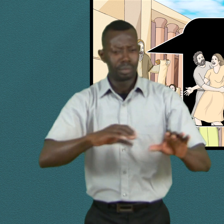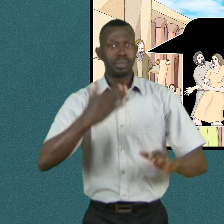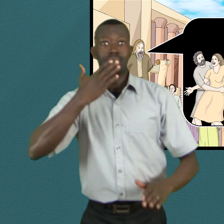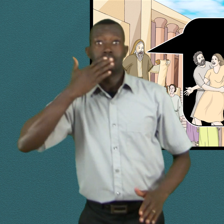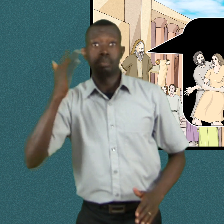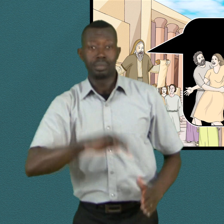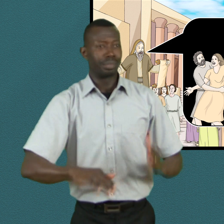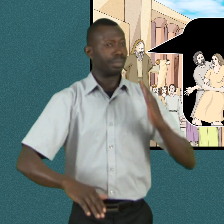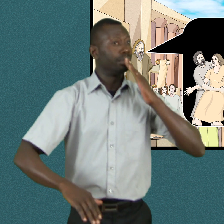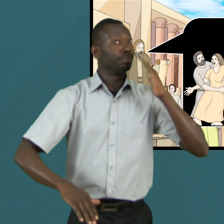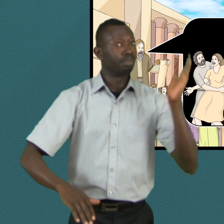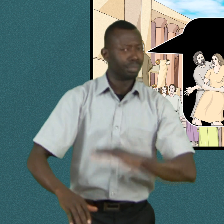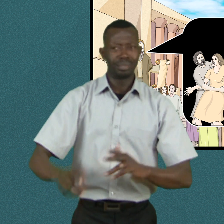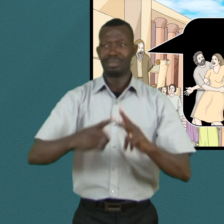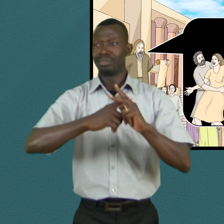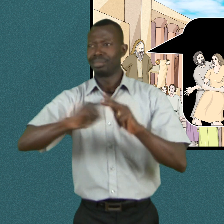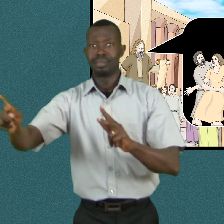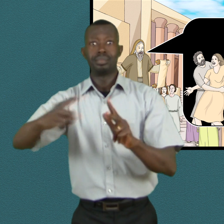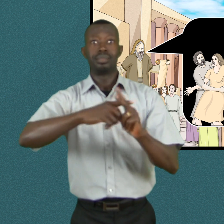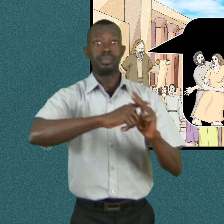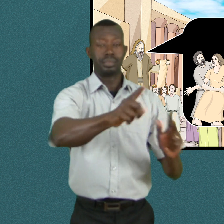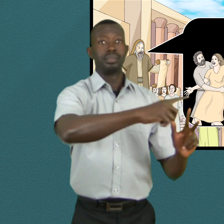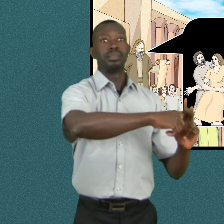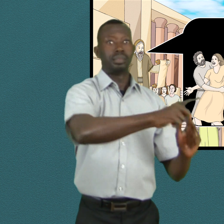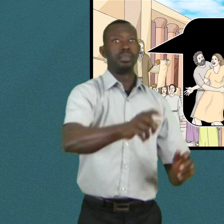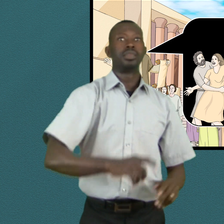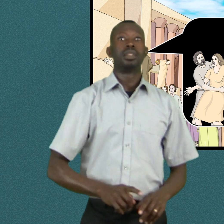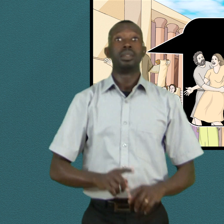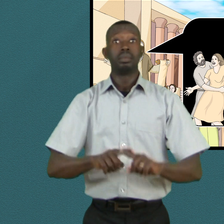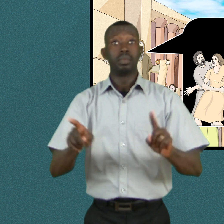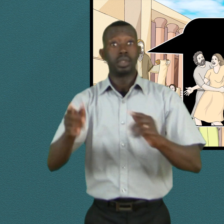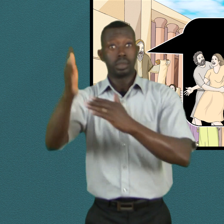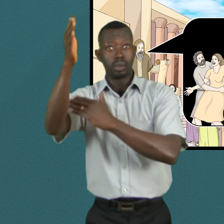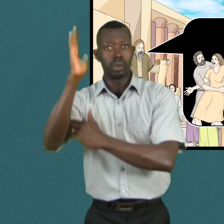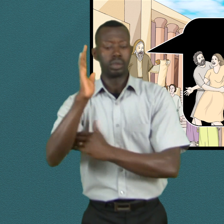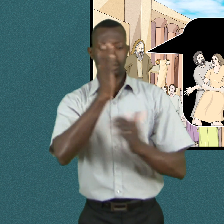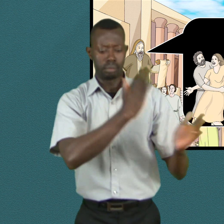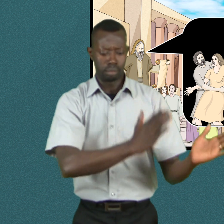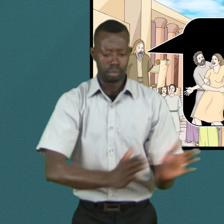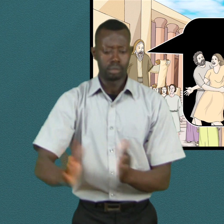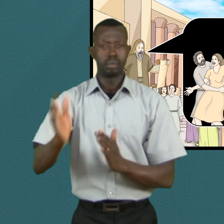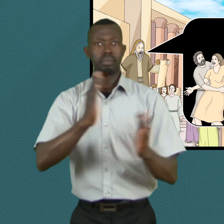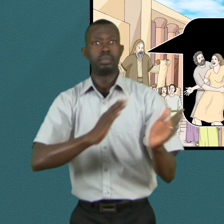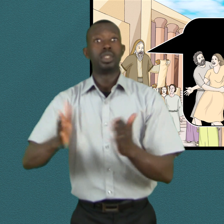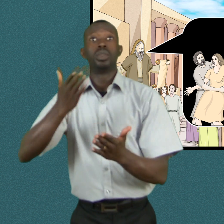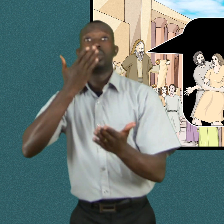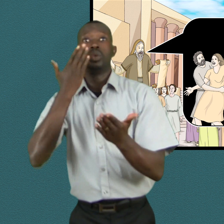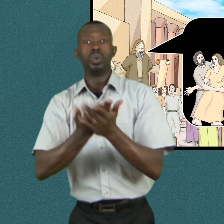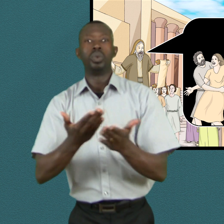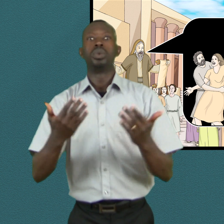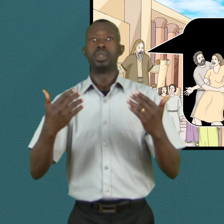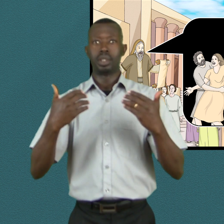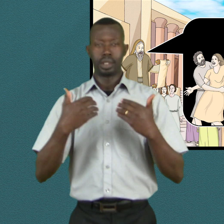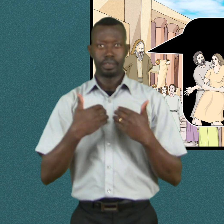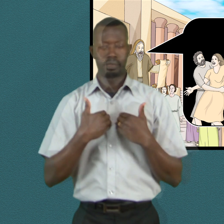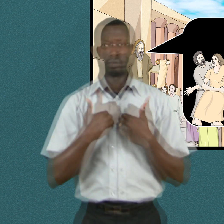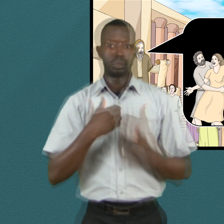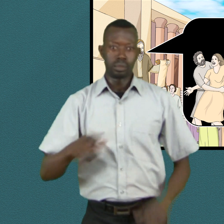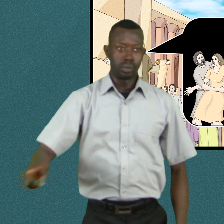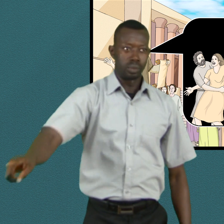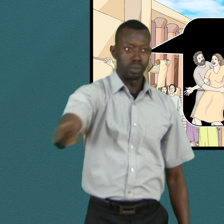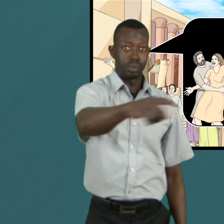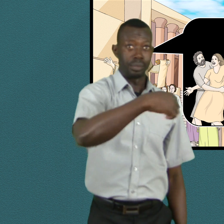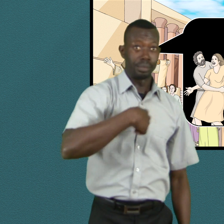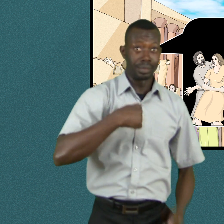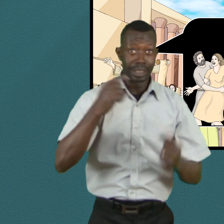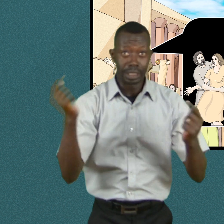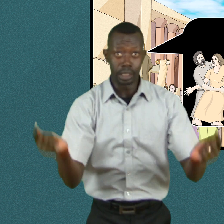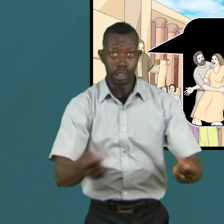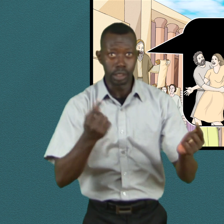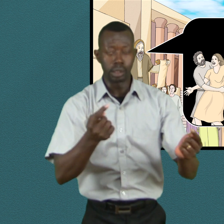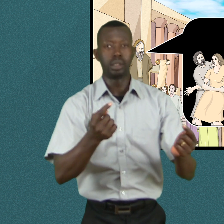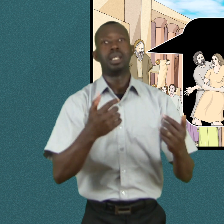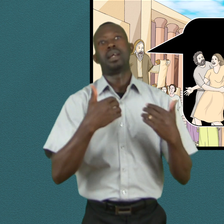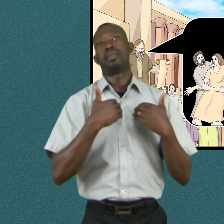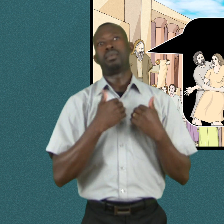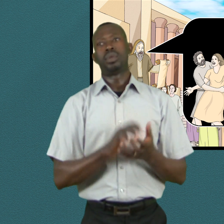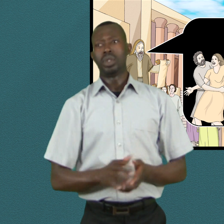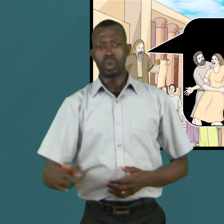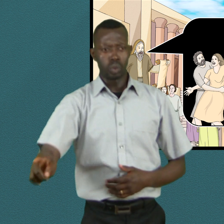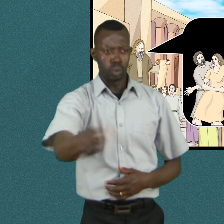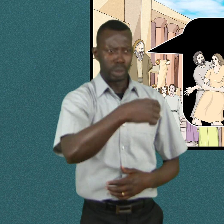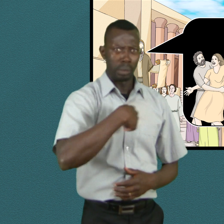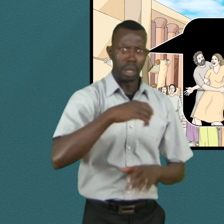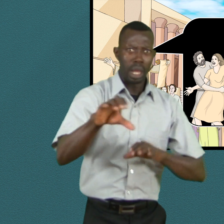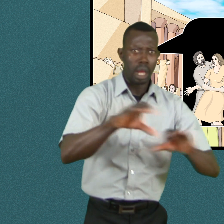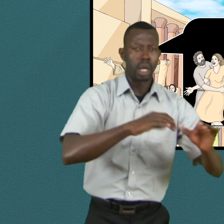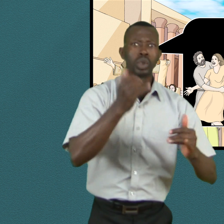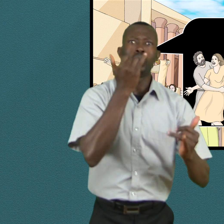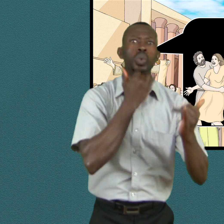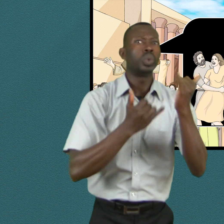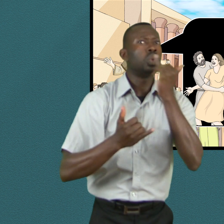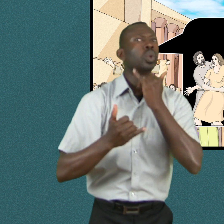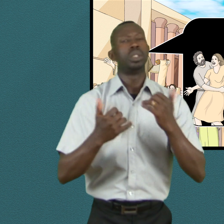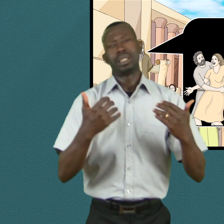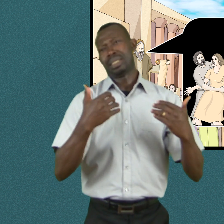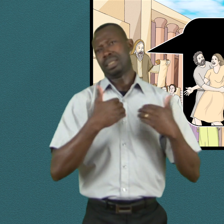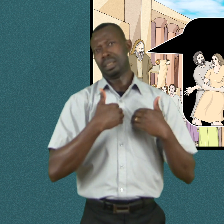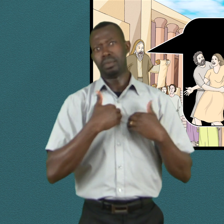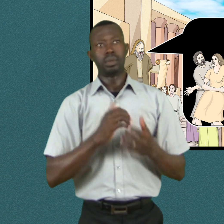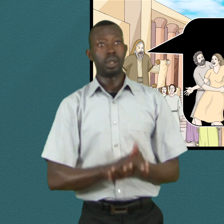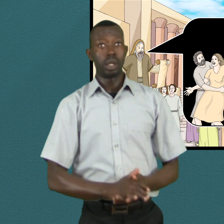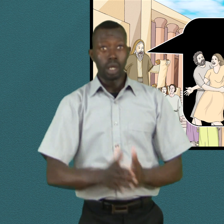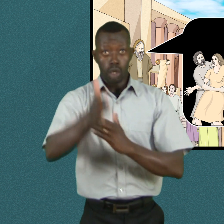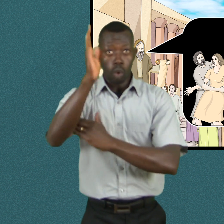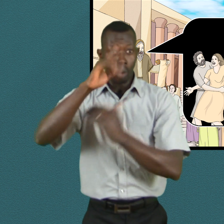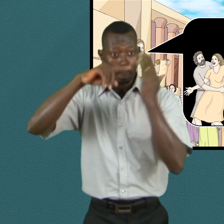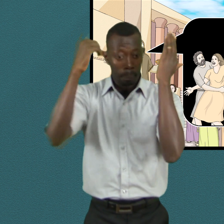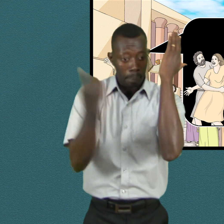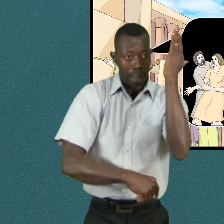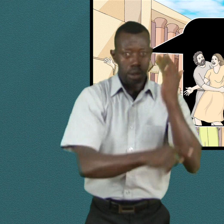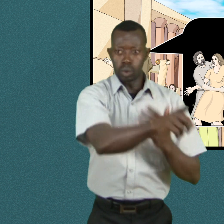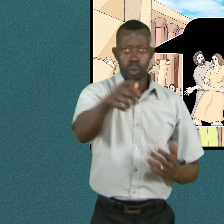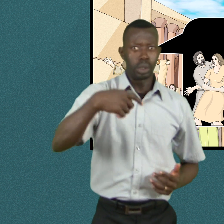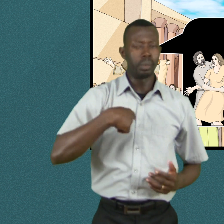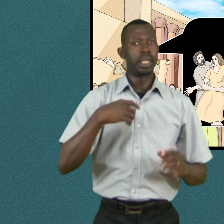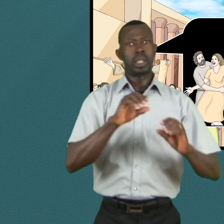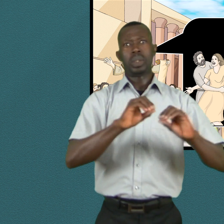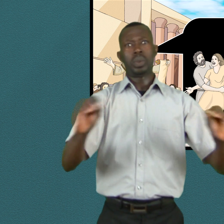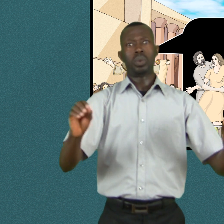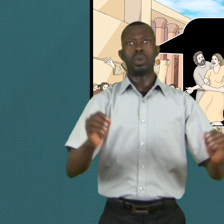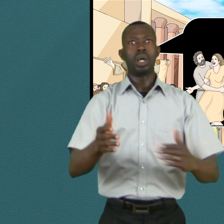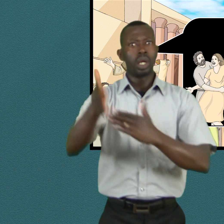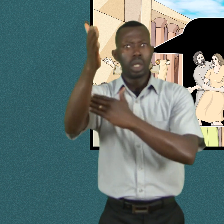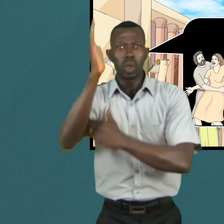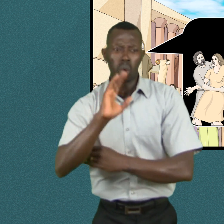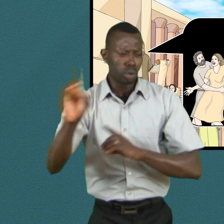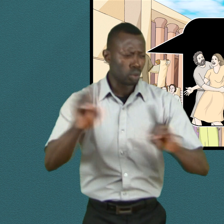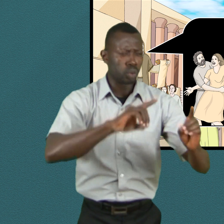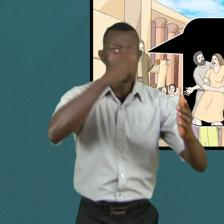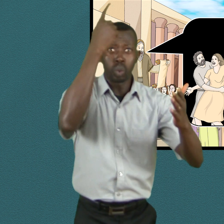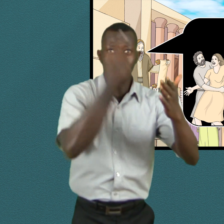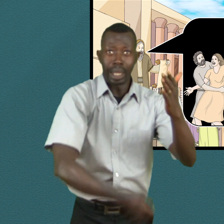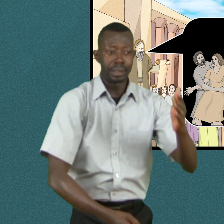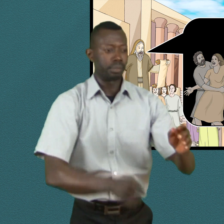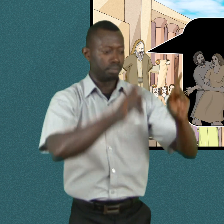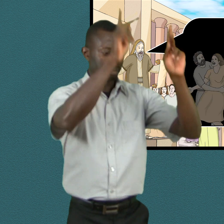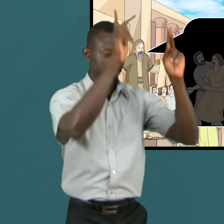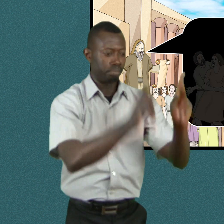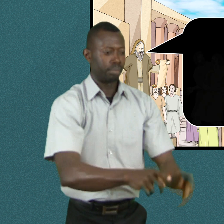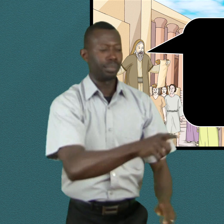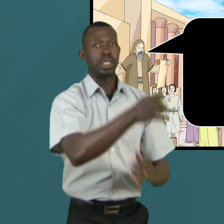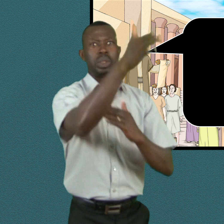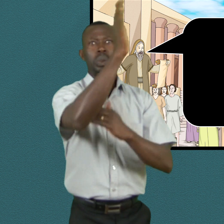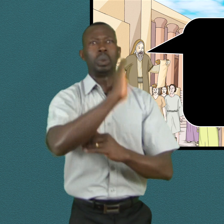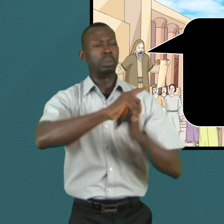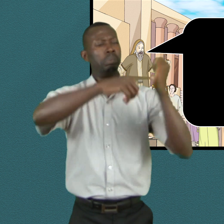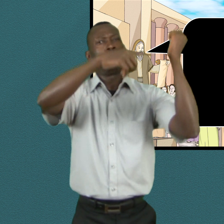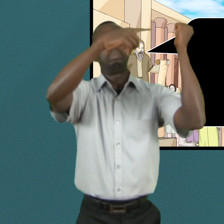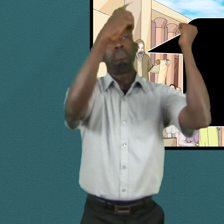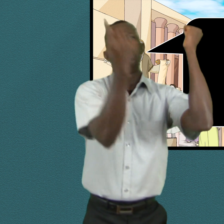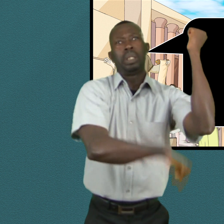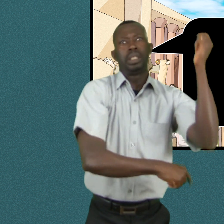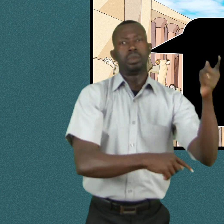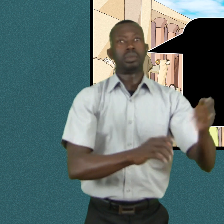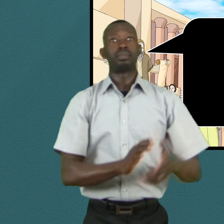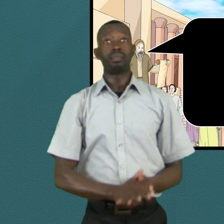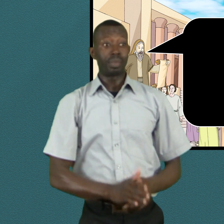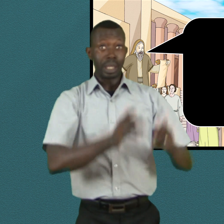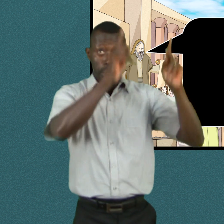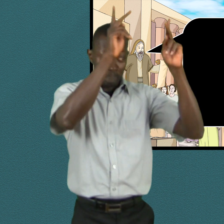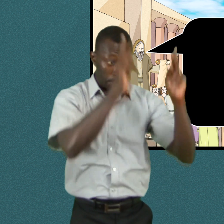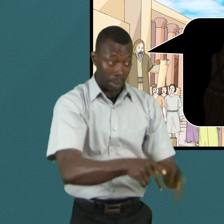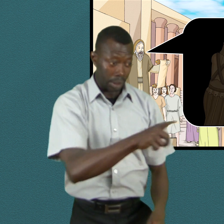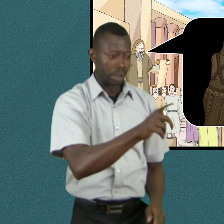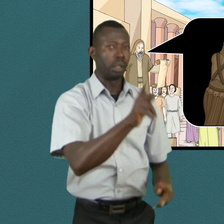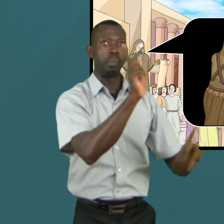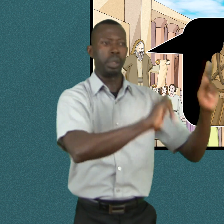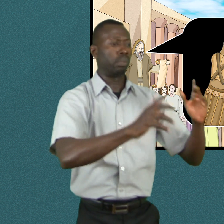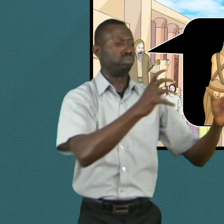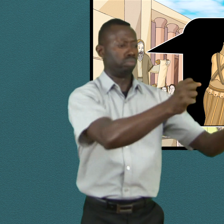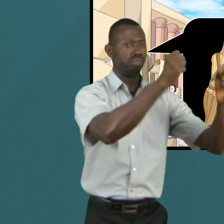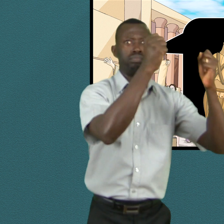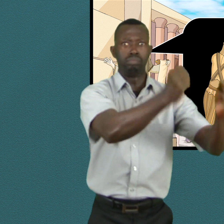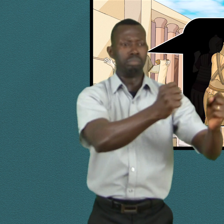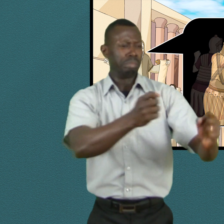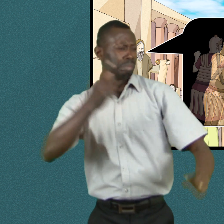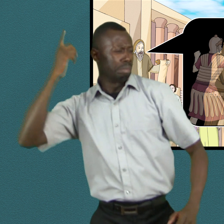and the LORD has laid upon Him the iniquity of us all.